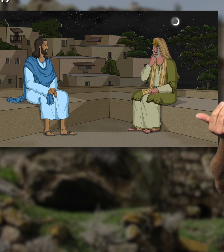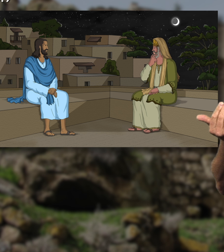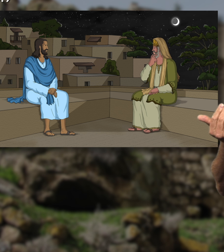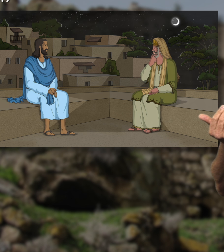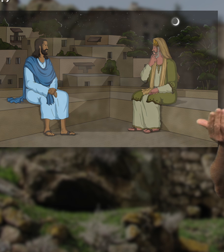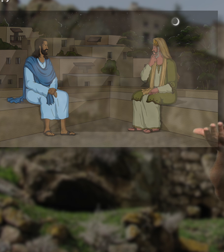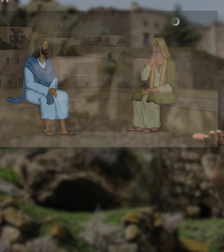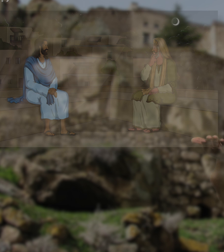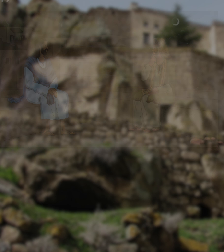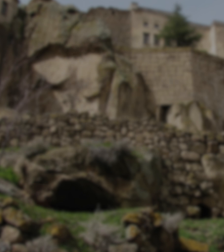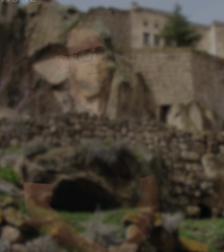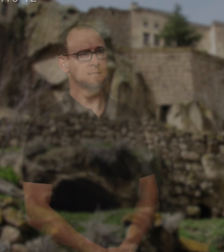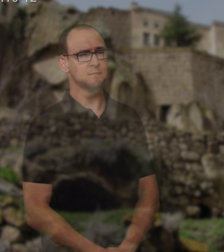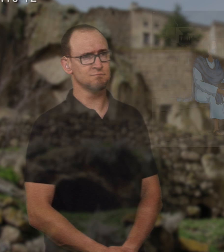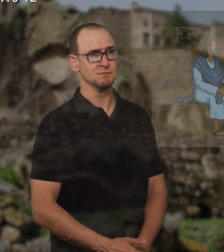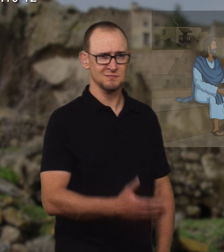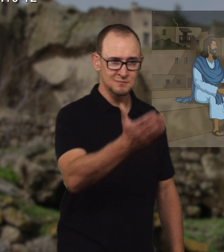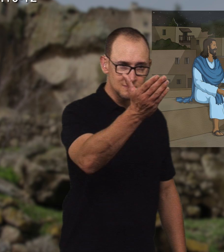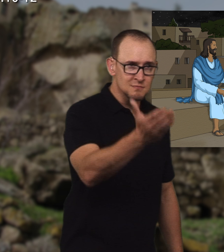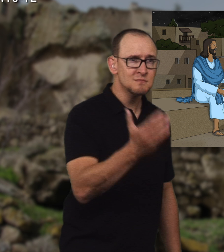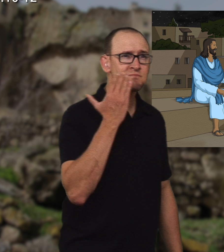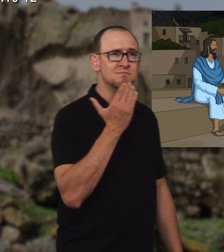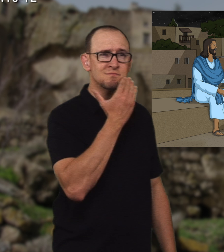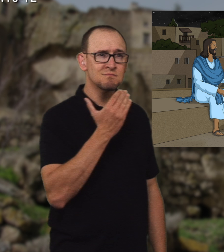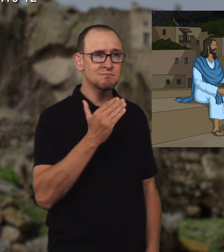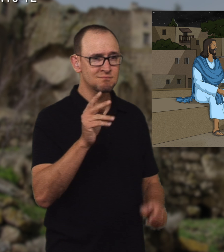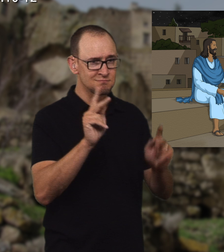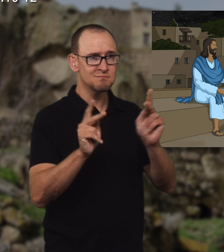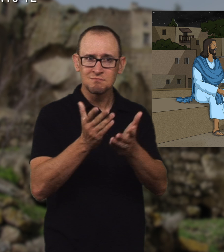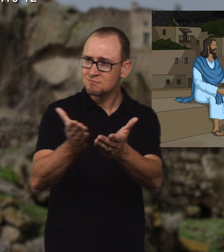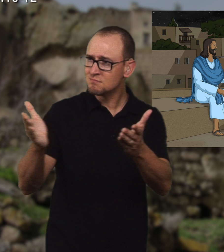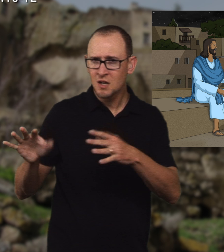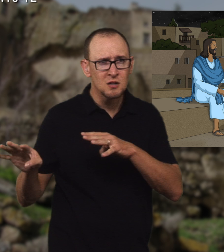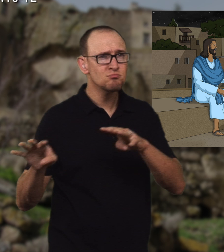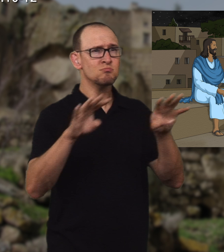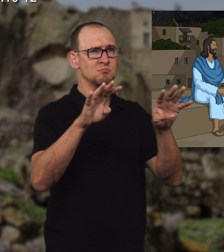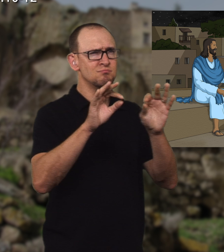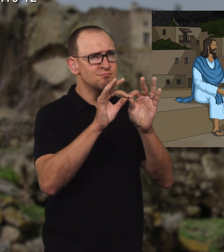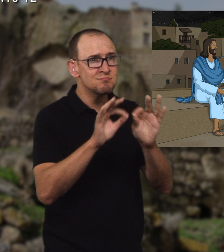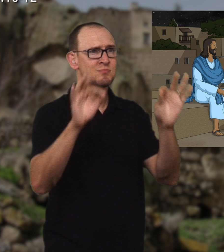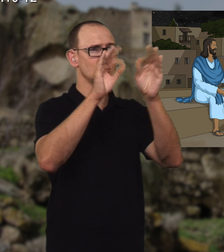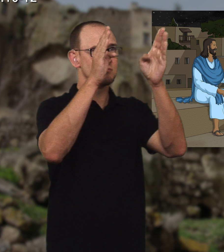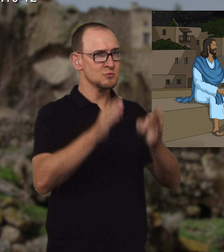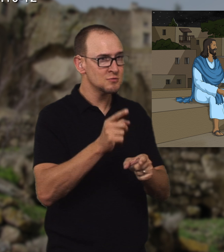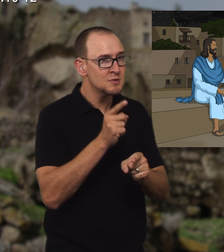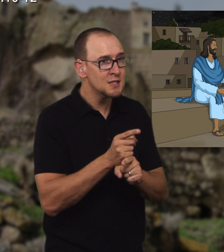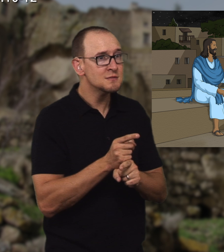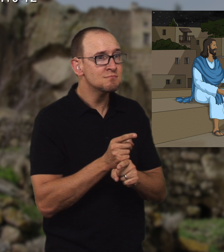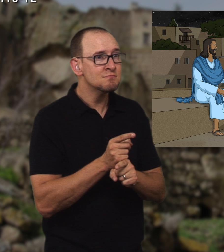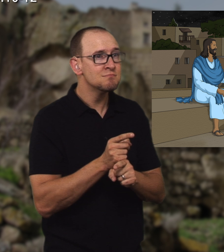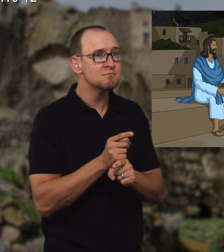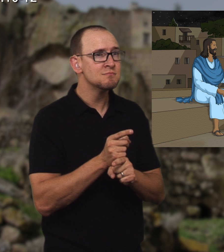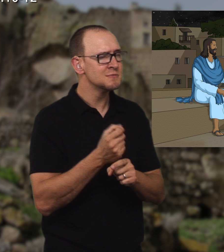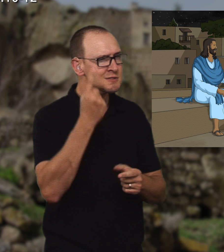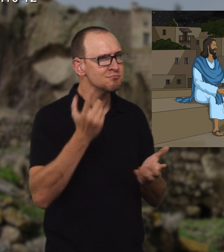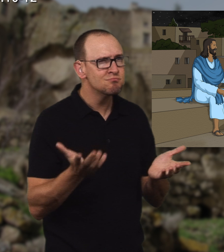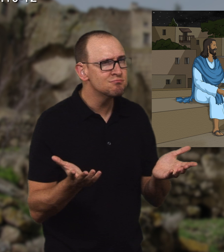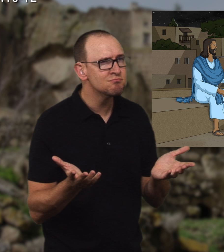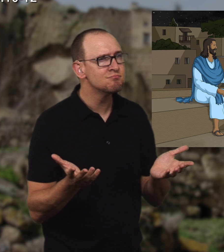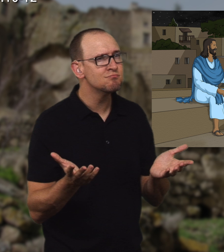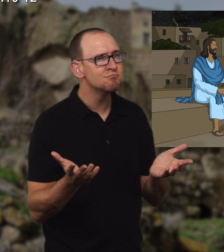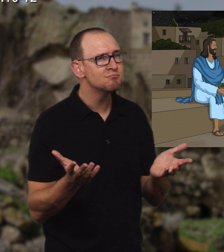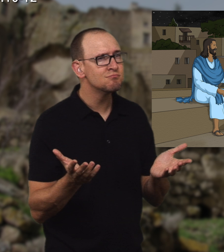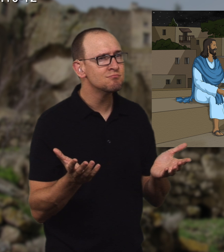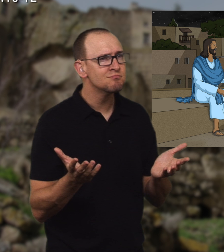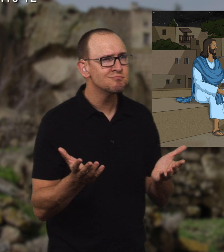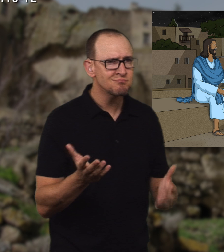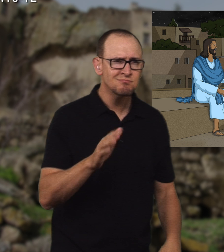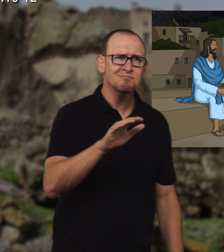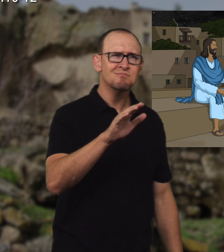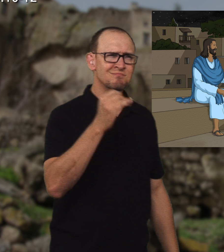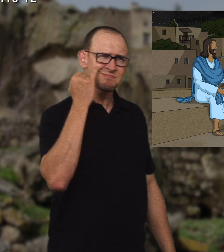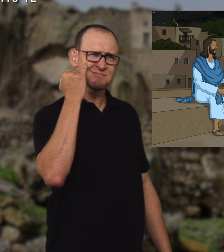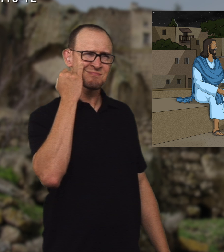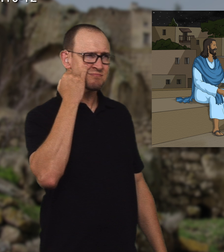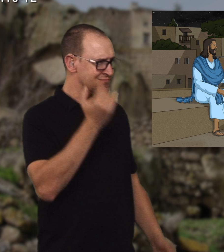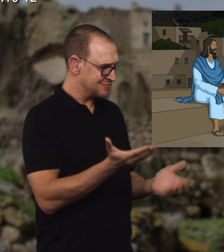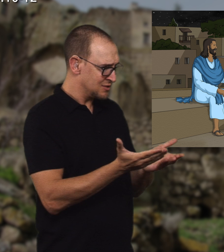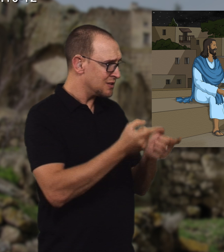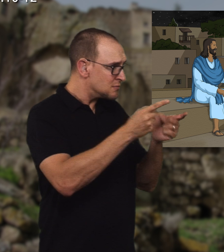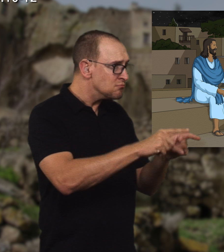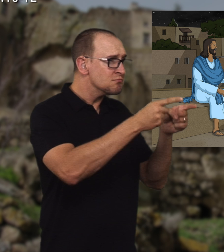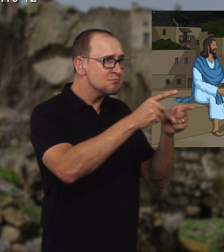“You are Israel’s teacher,” said Jesus, “and you do not understand these things?